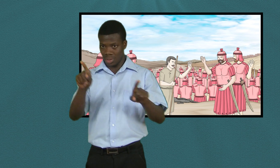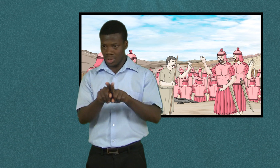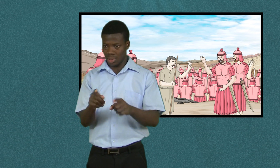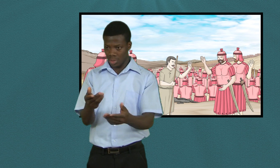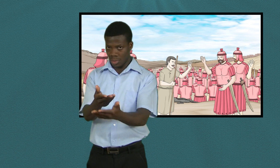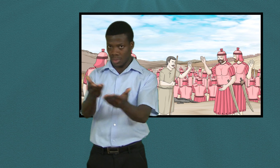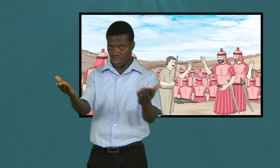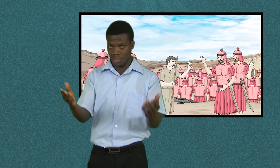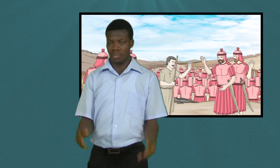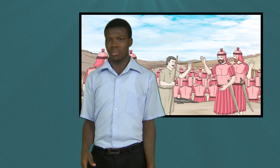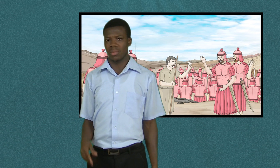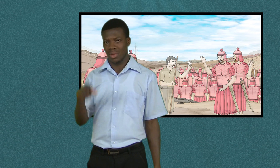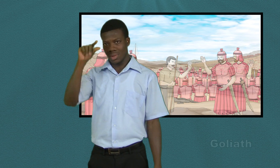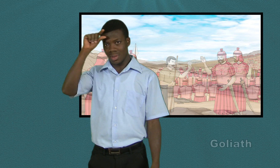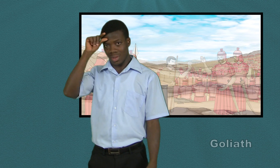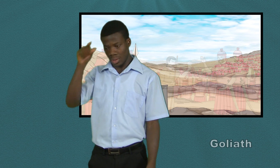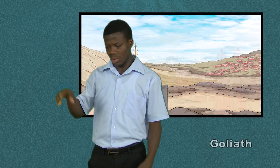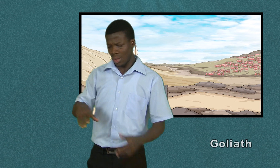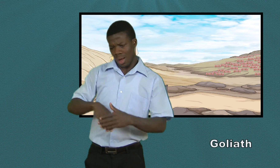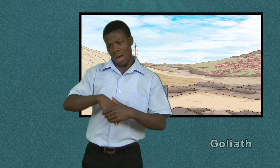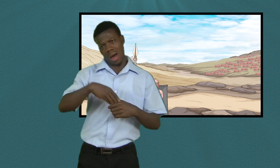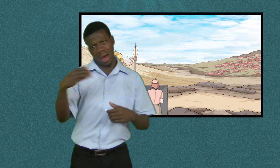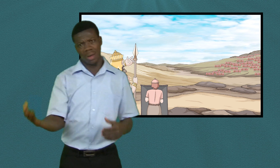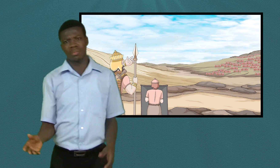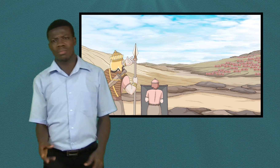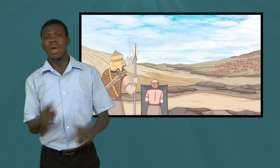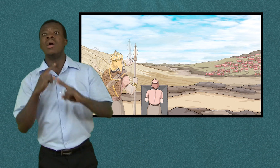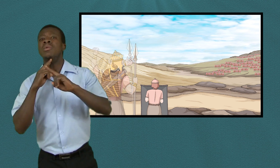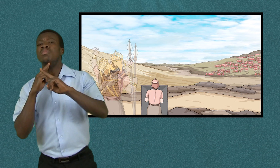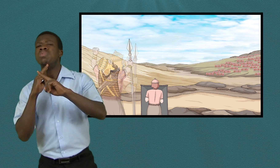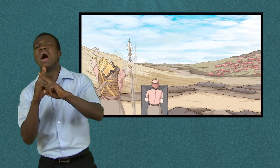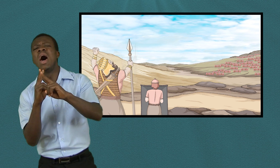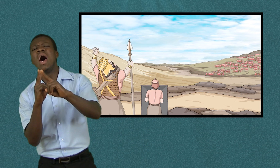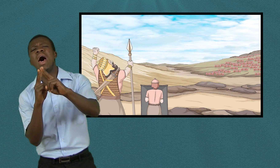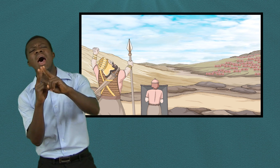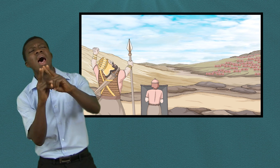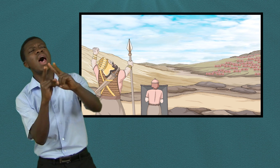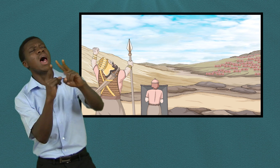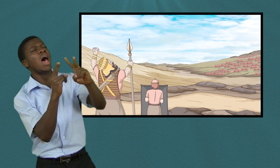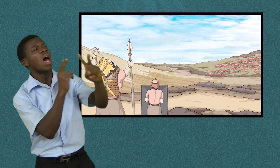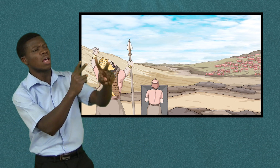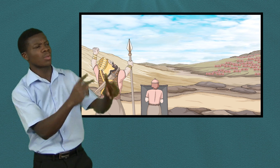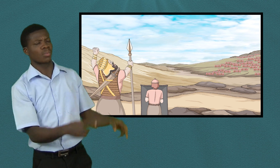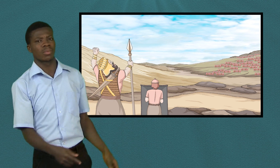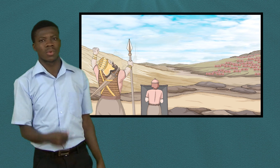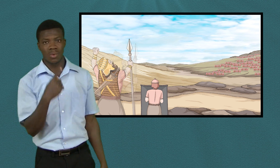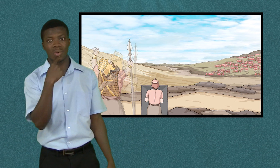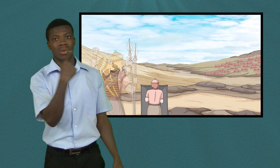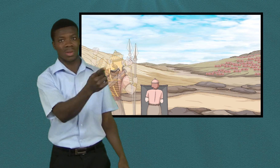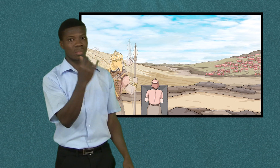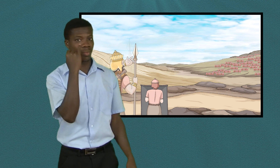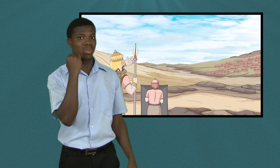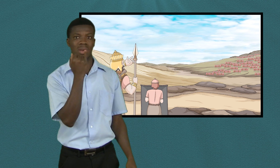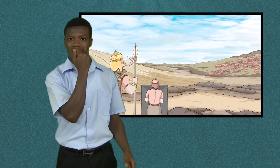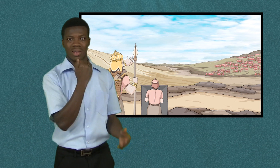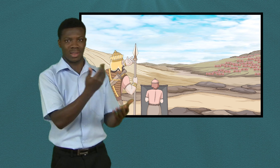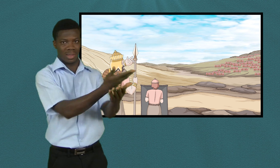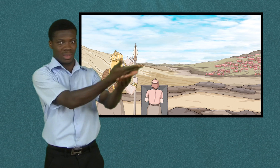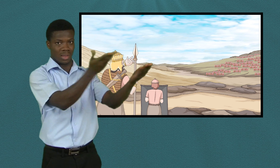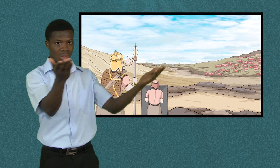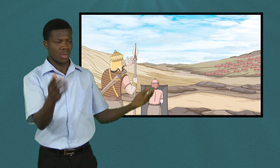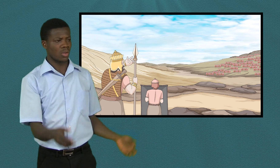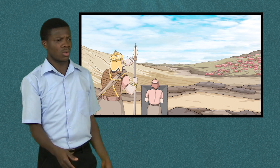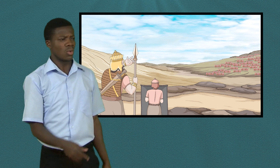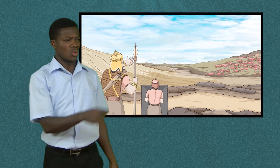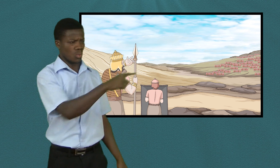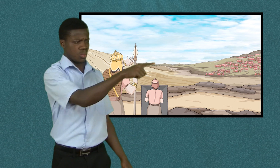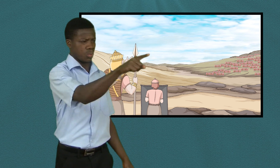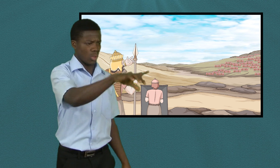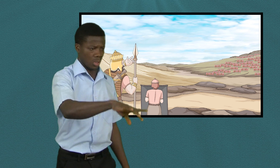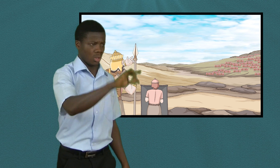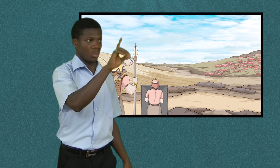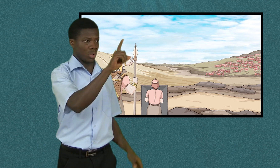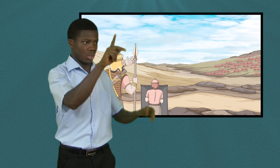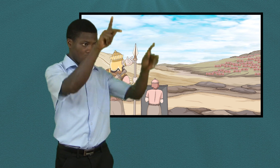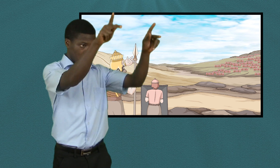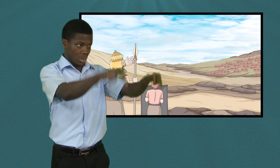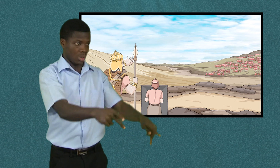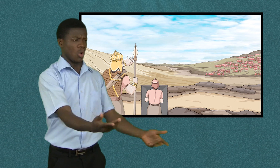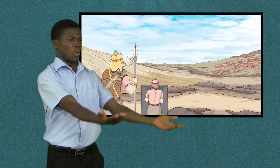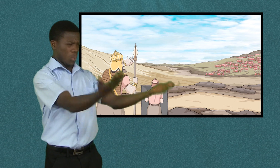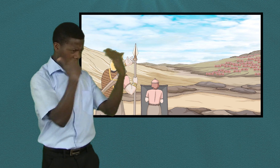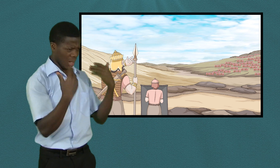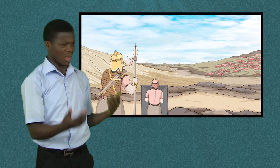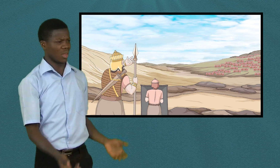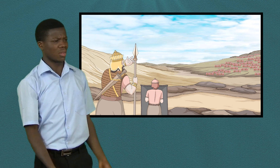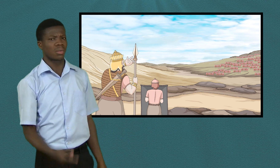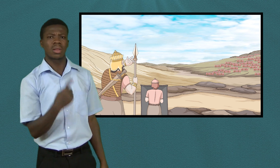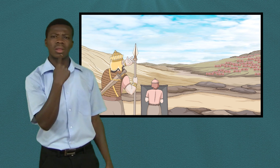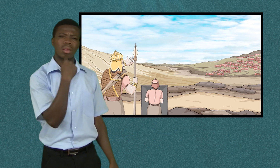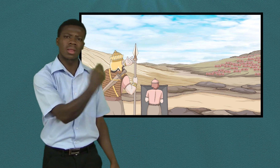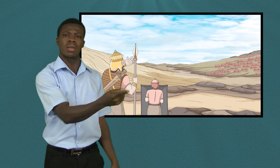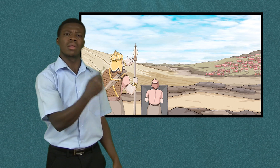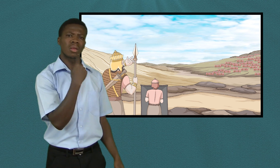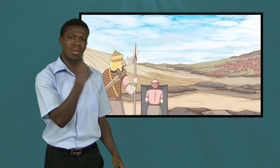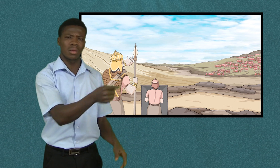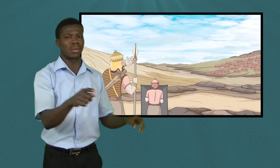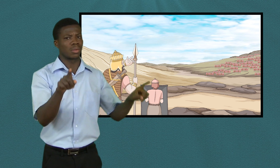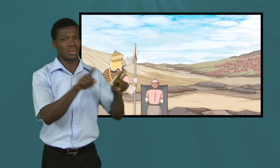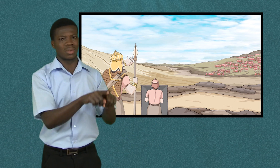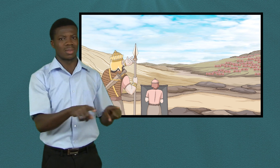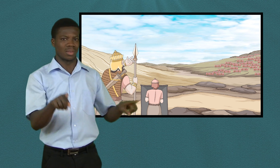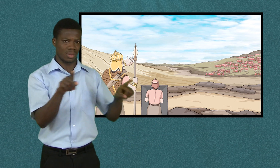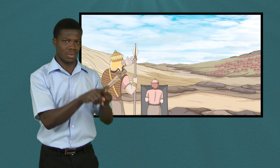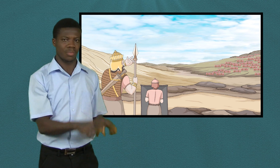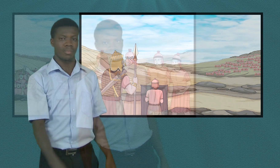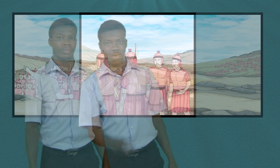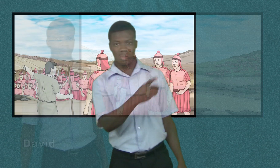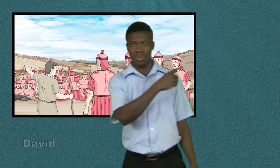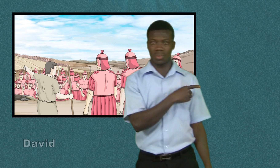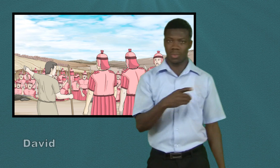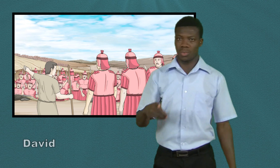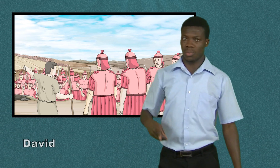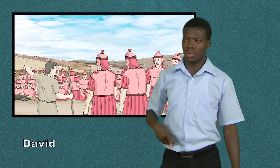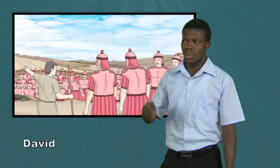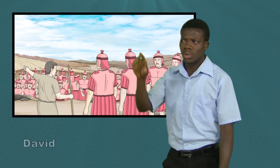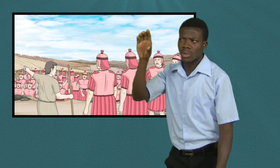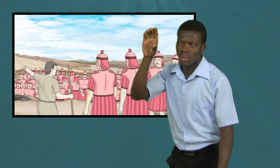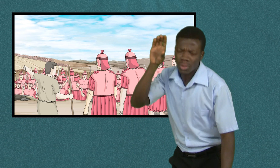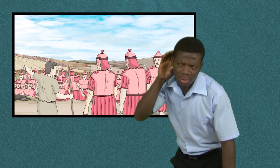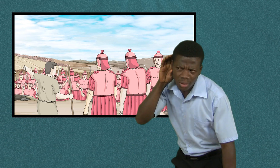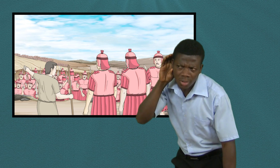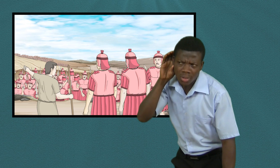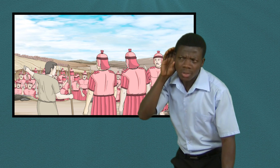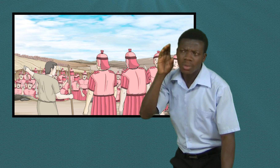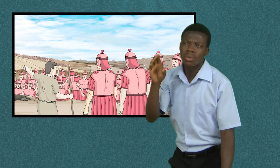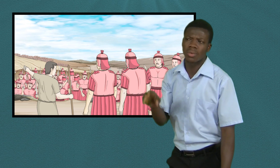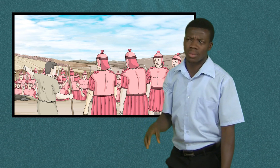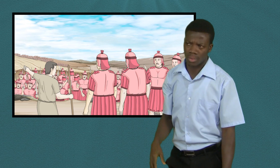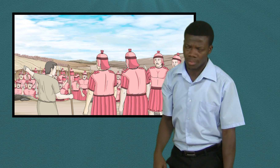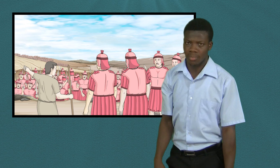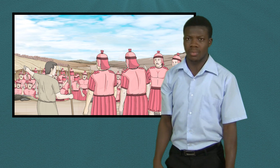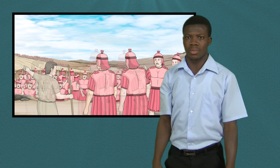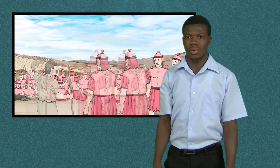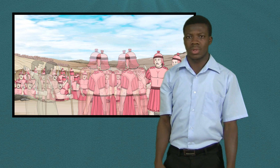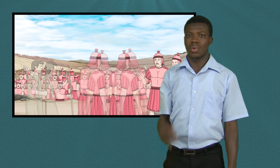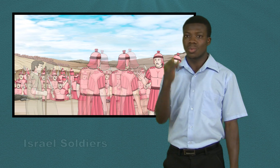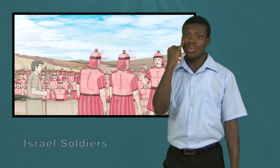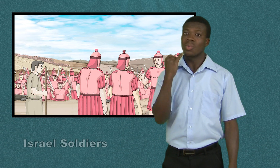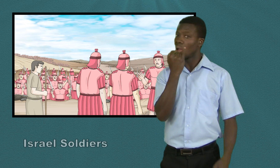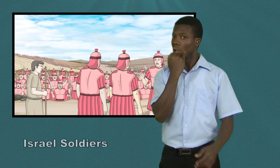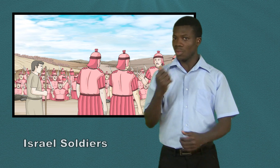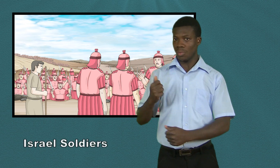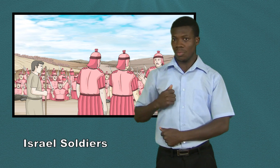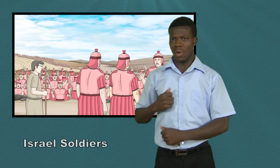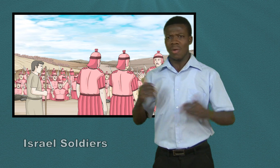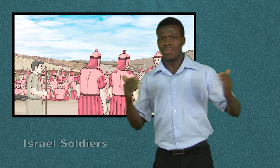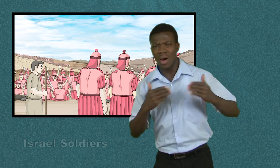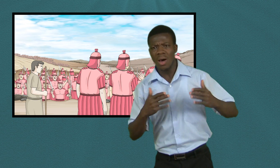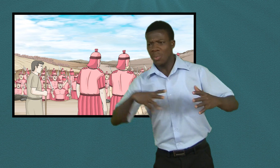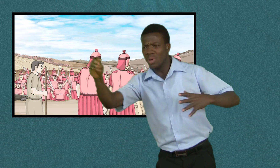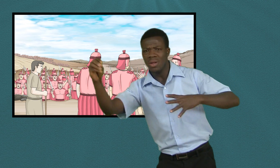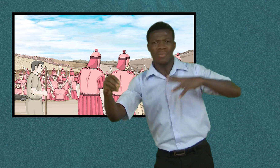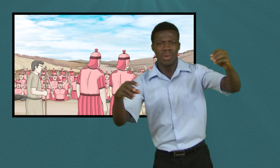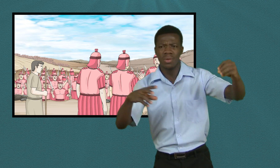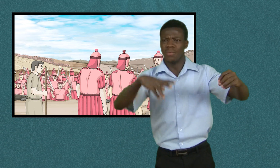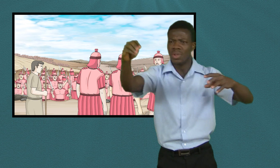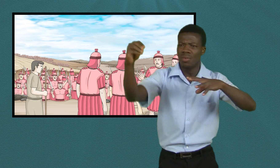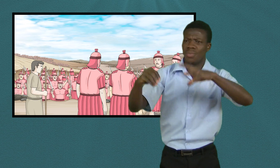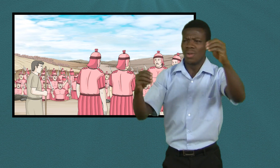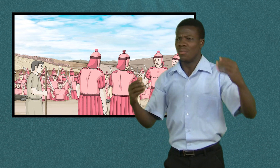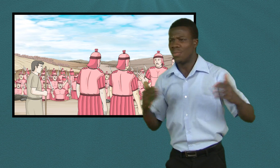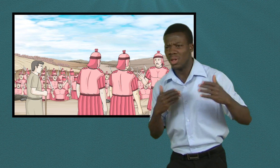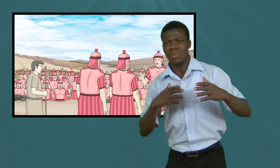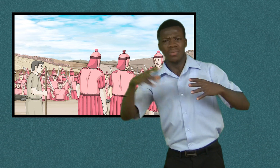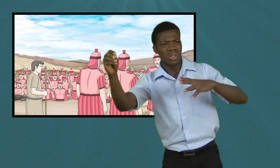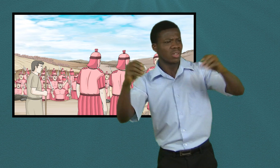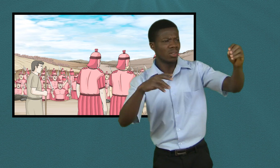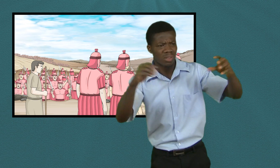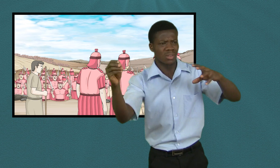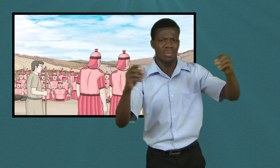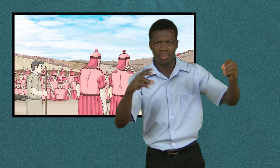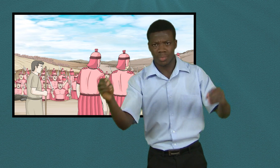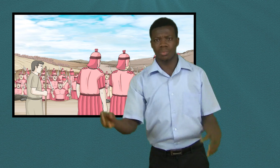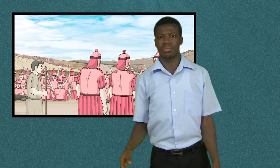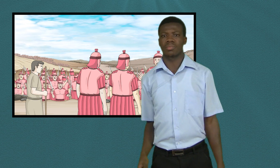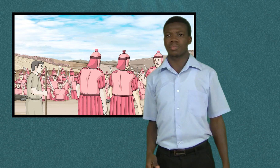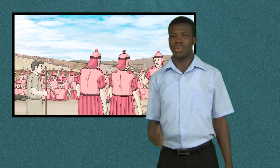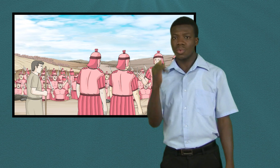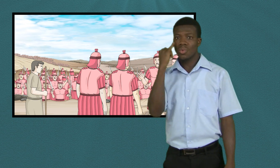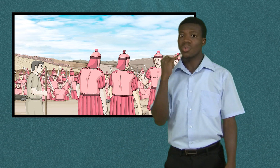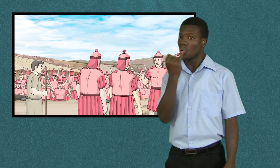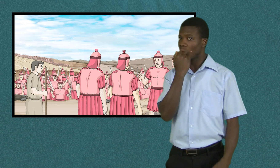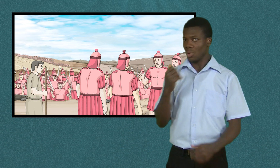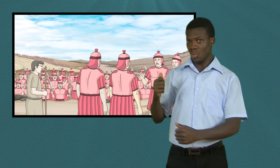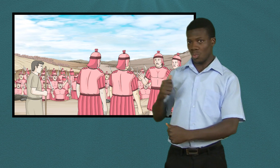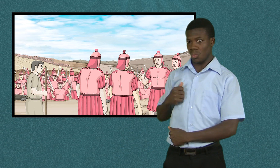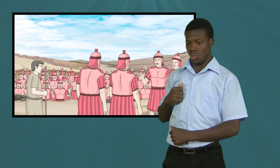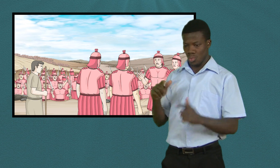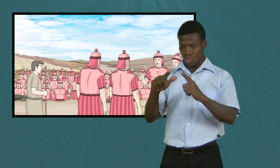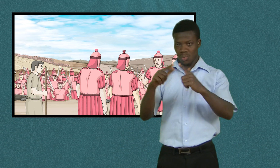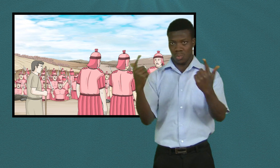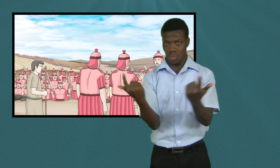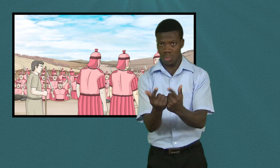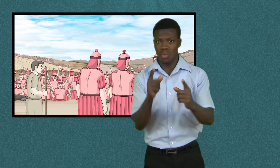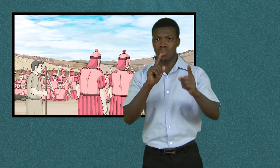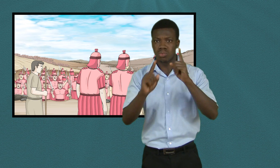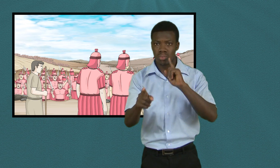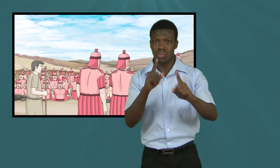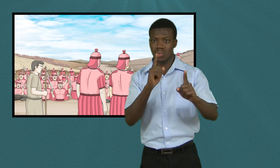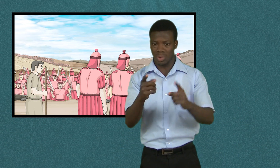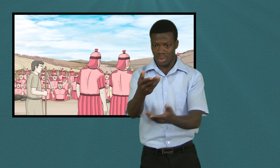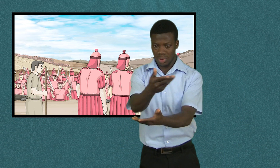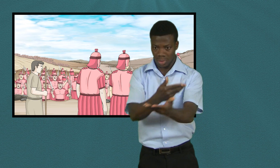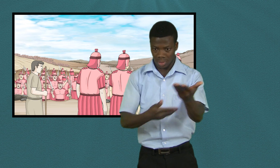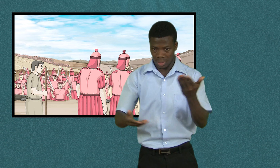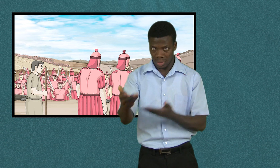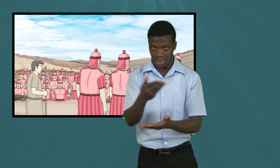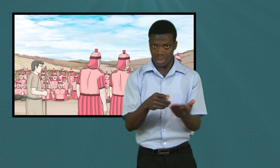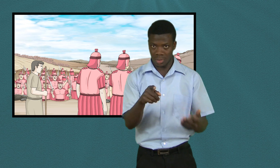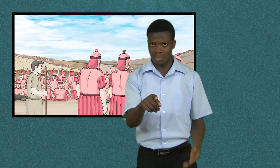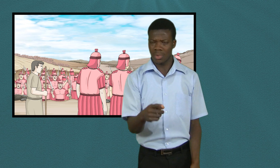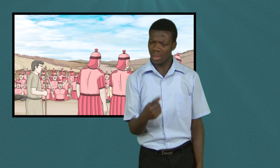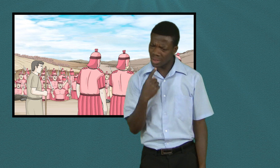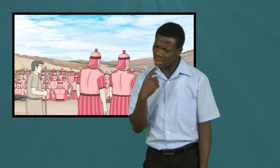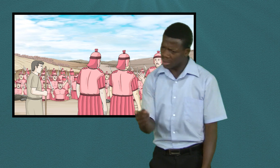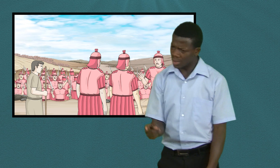And as he was speaking with them, suddenly the champion named Goliath, the Philistine from Gath, came forward from the Philistines and shouted his usual words, which David also heard.